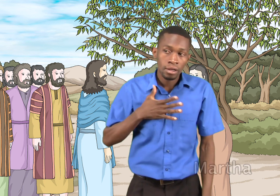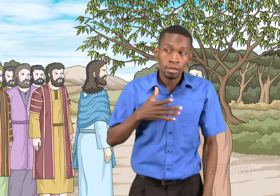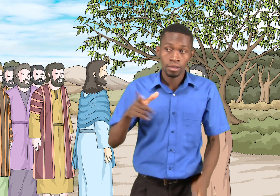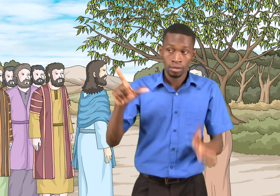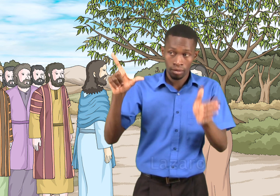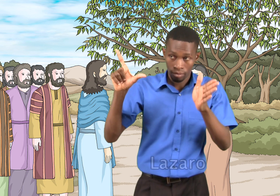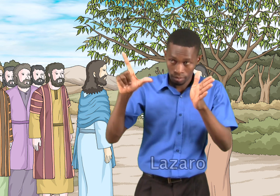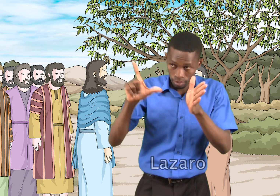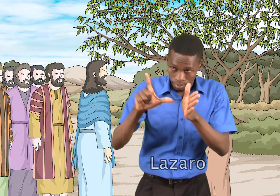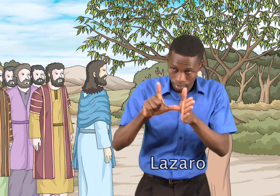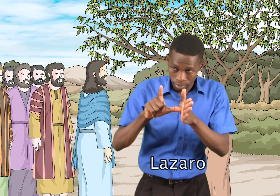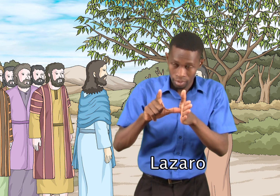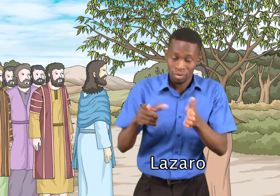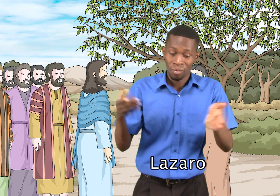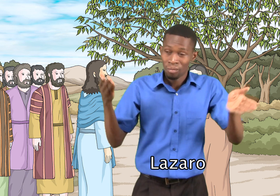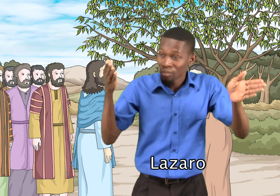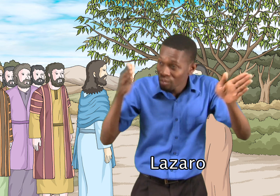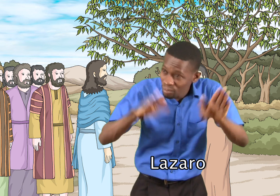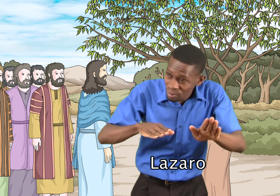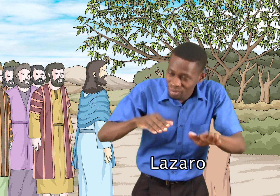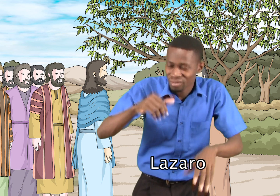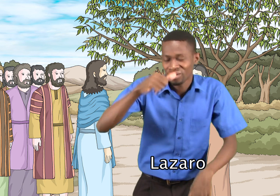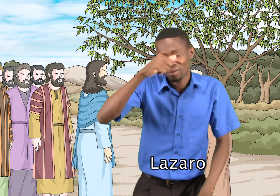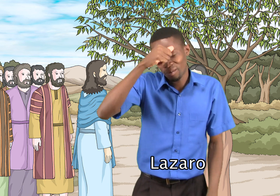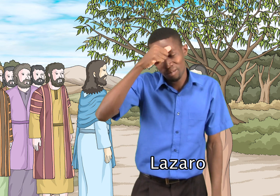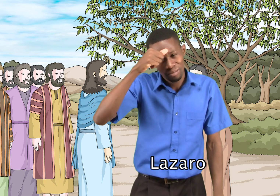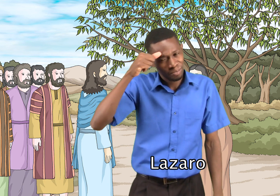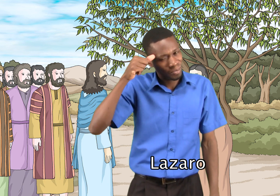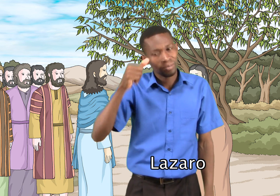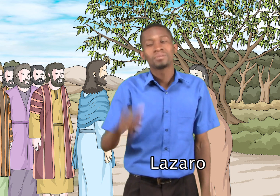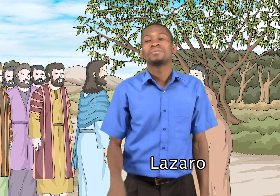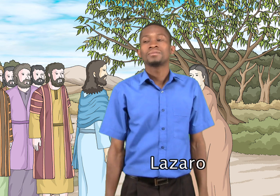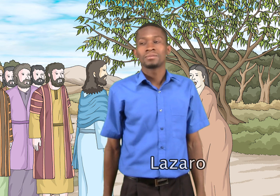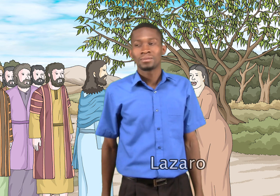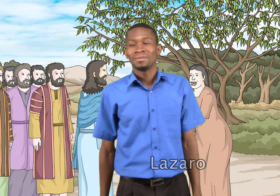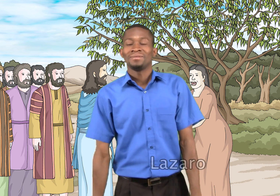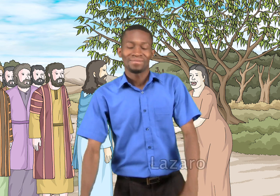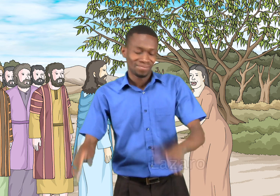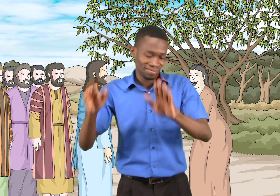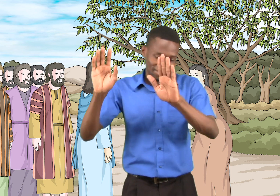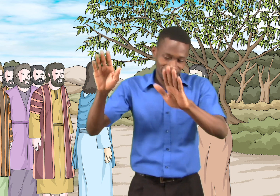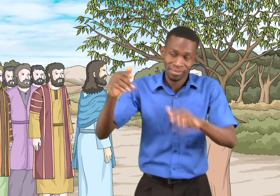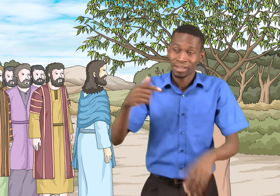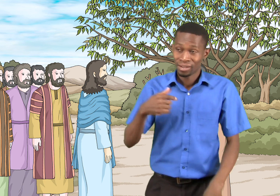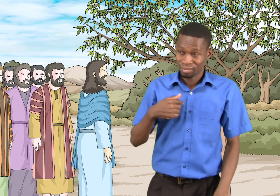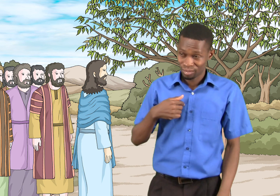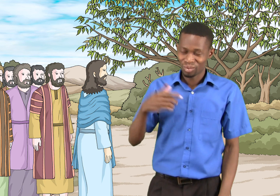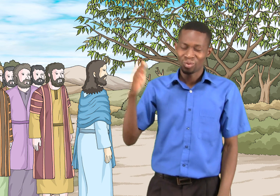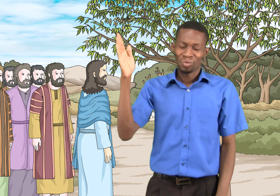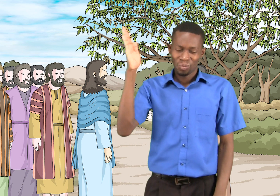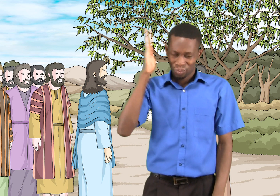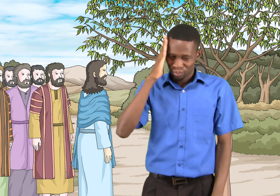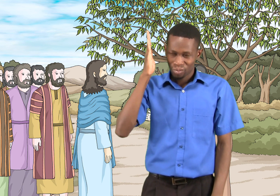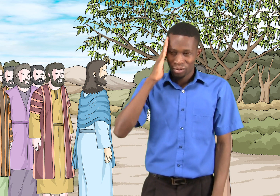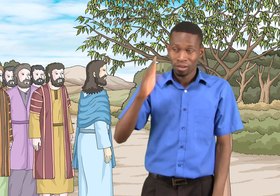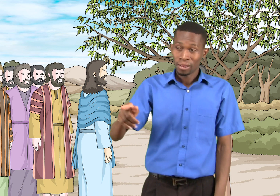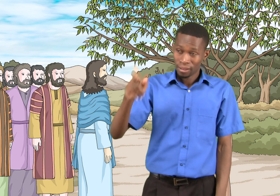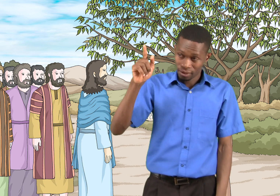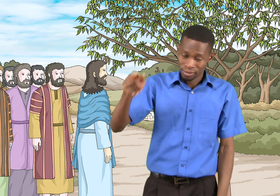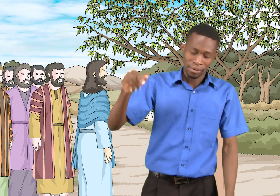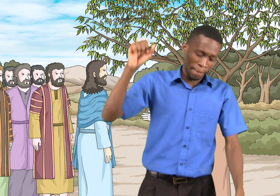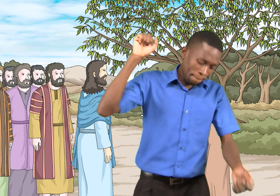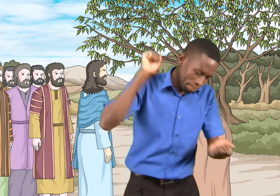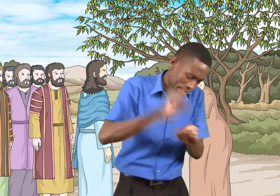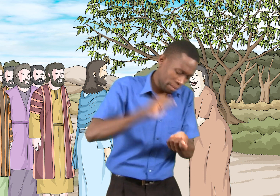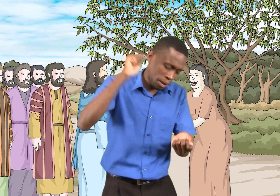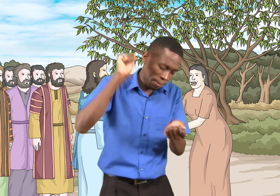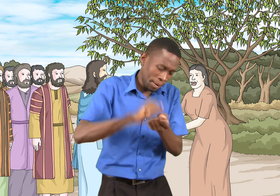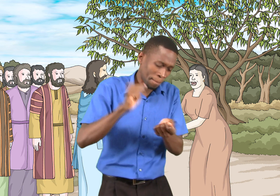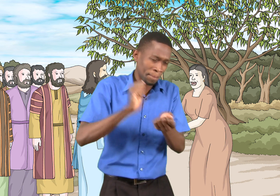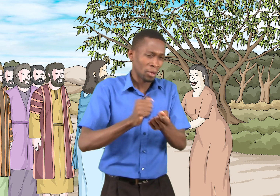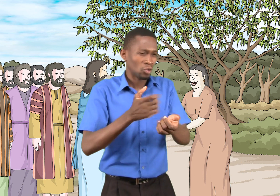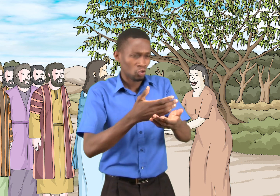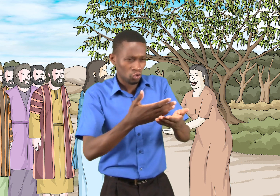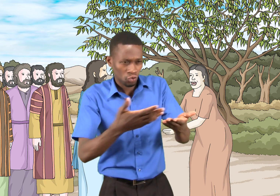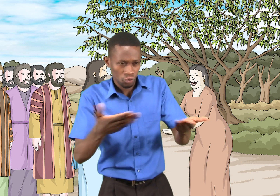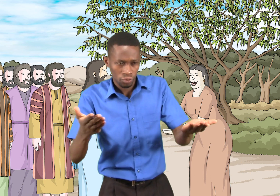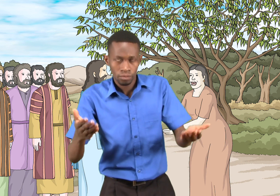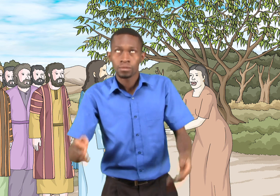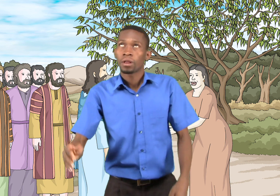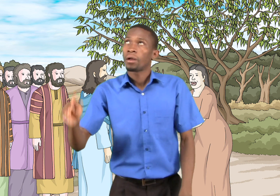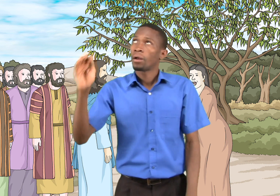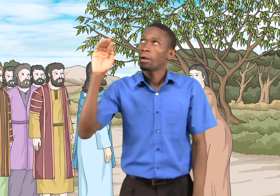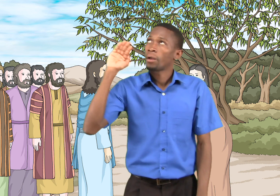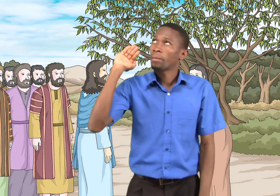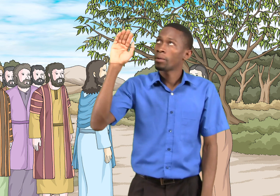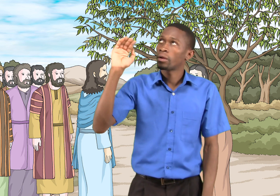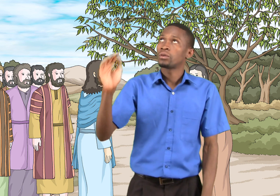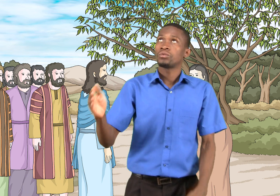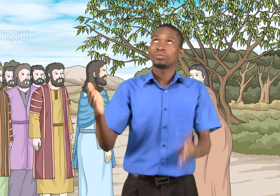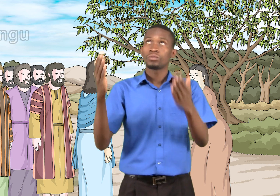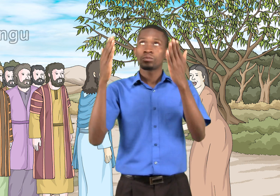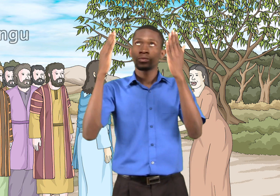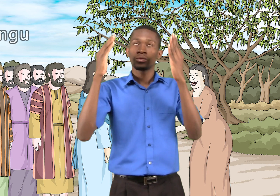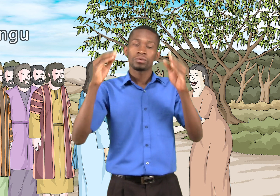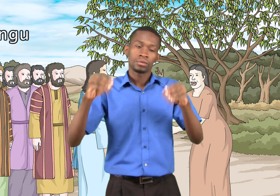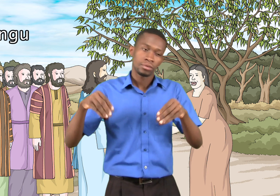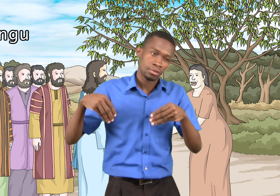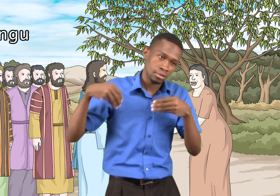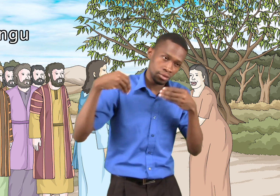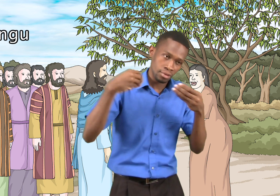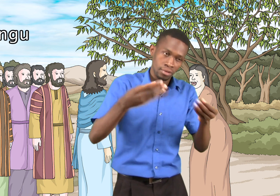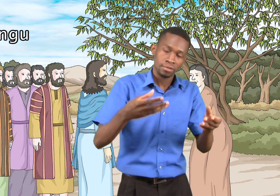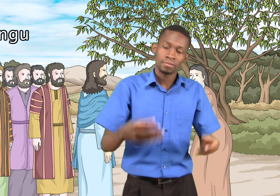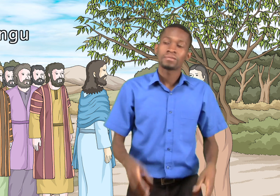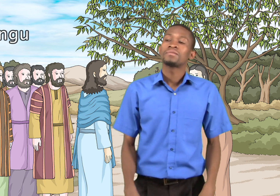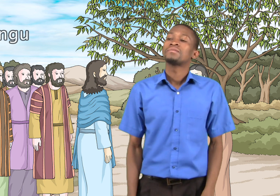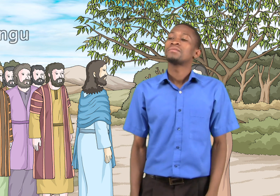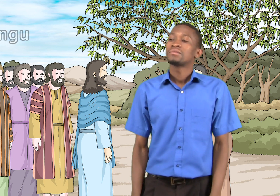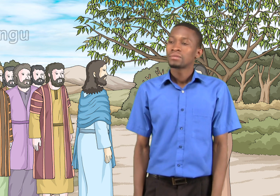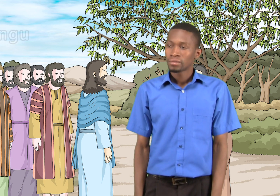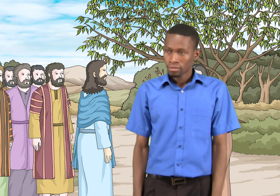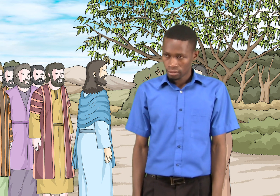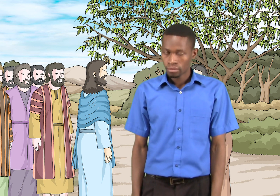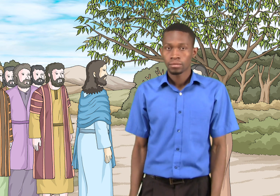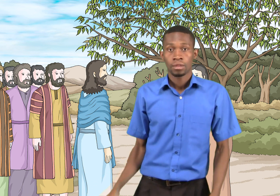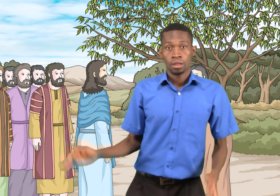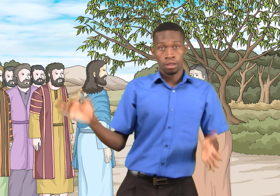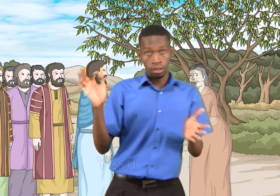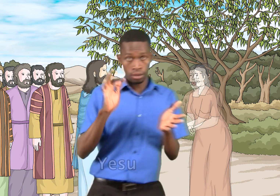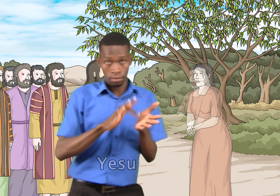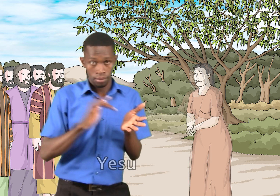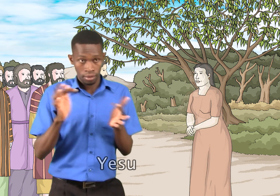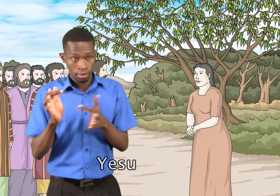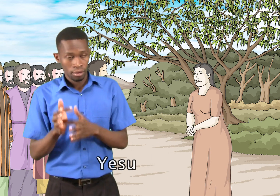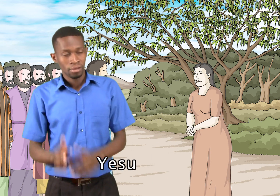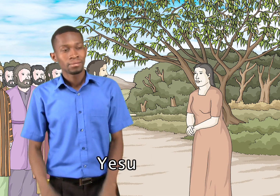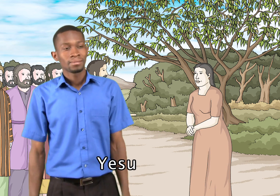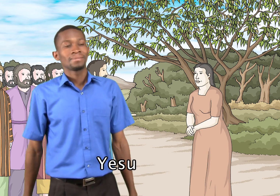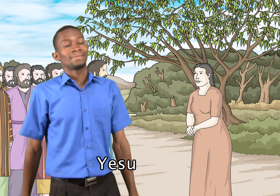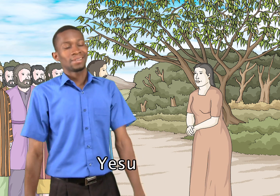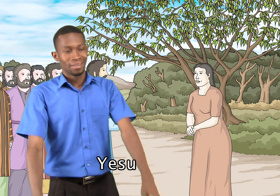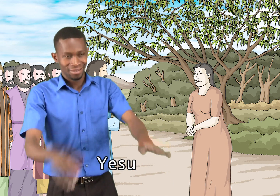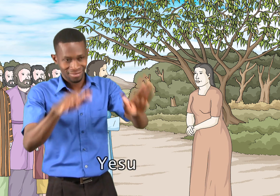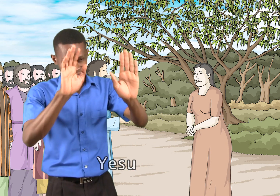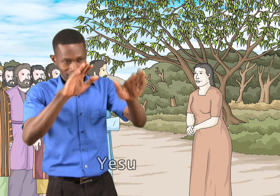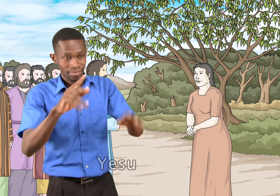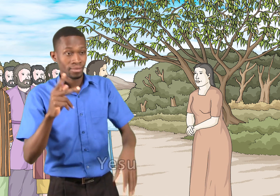But even now I know that God will give You whatever You ask of Him.”